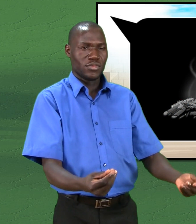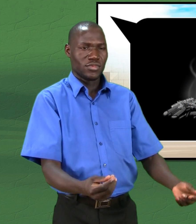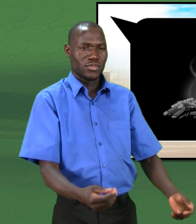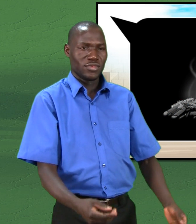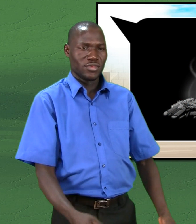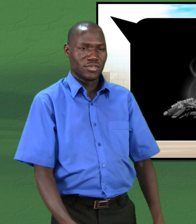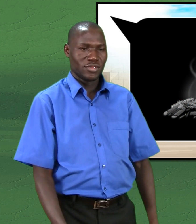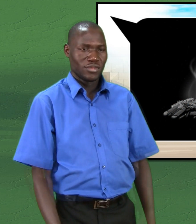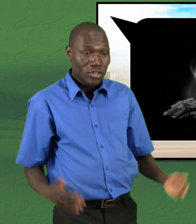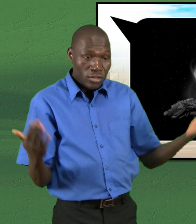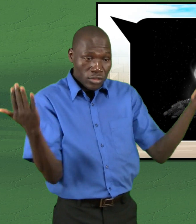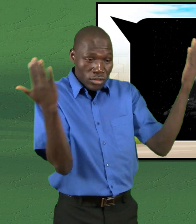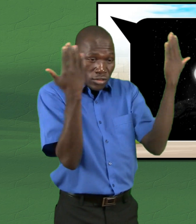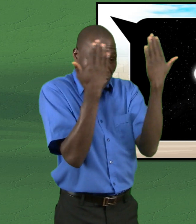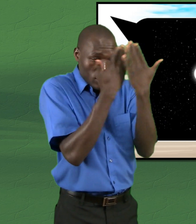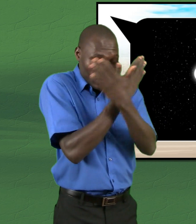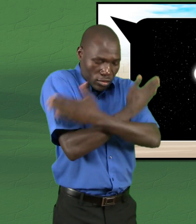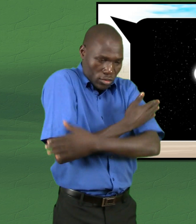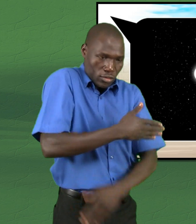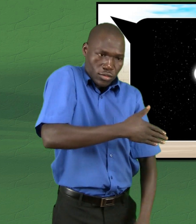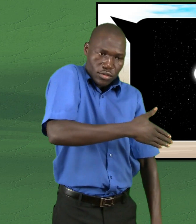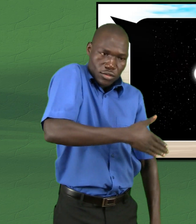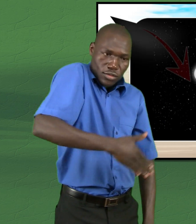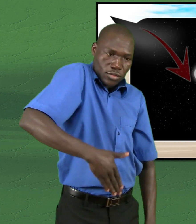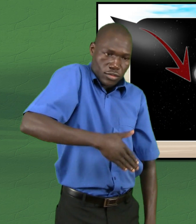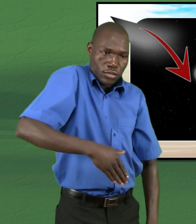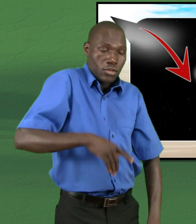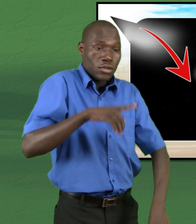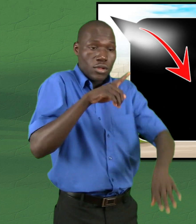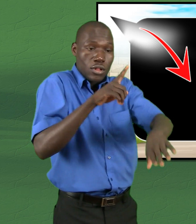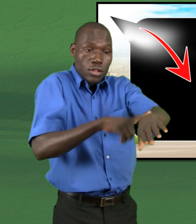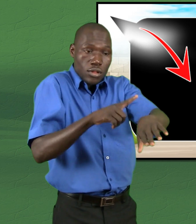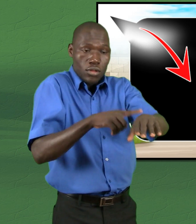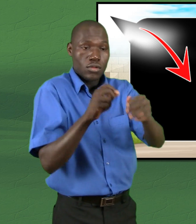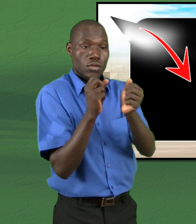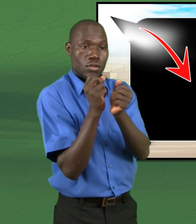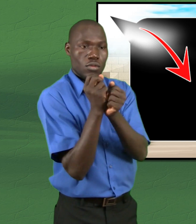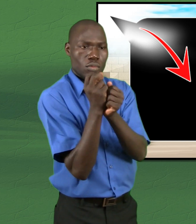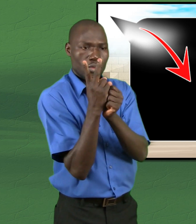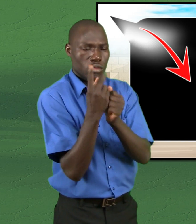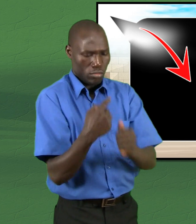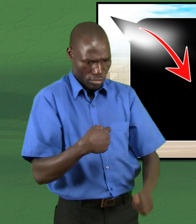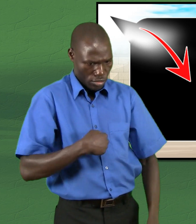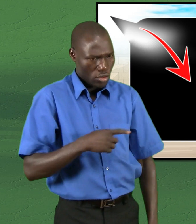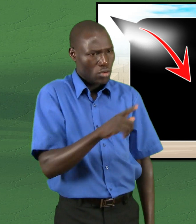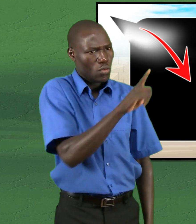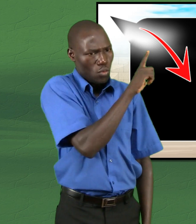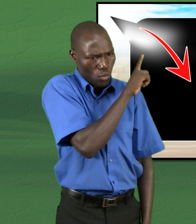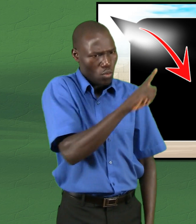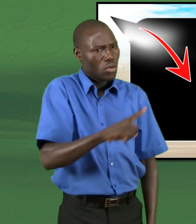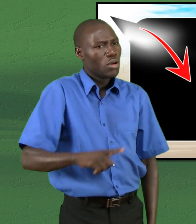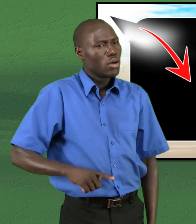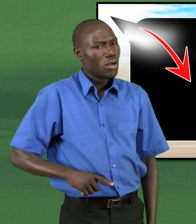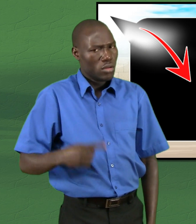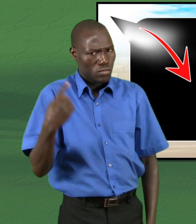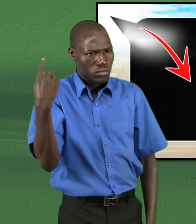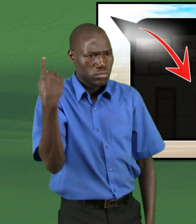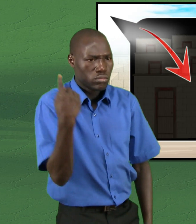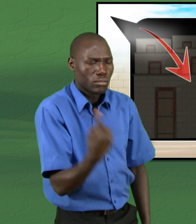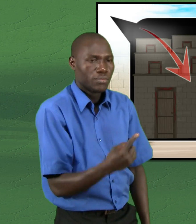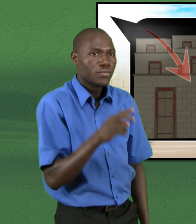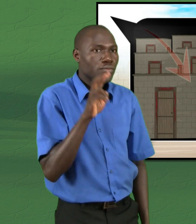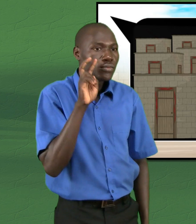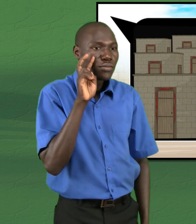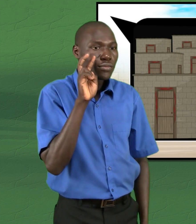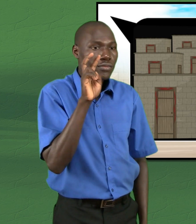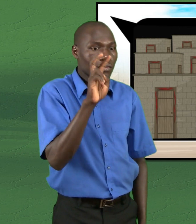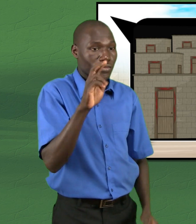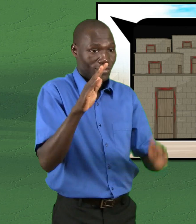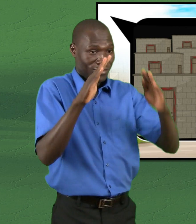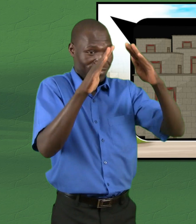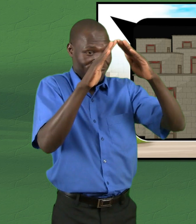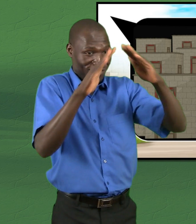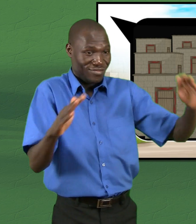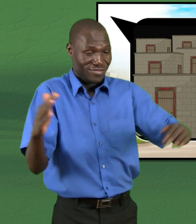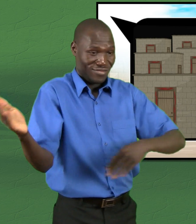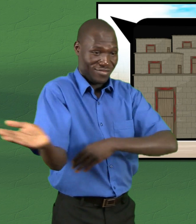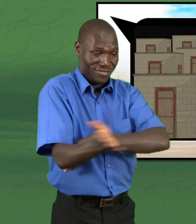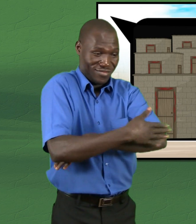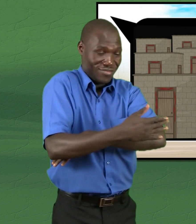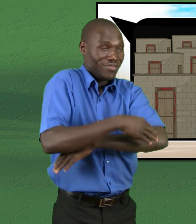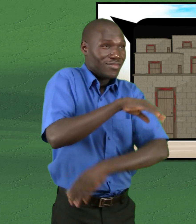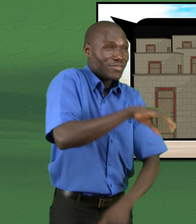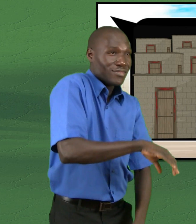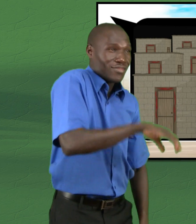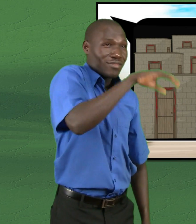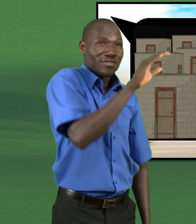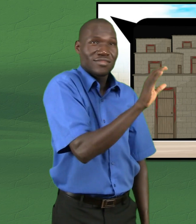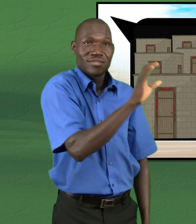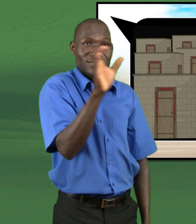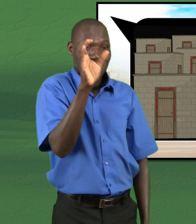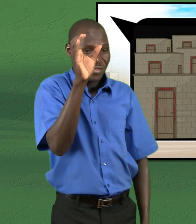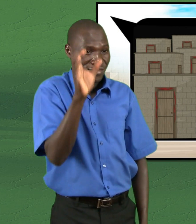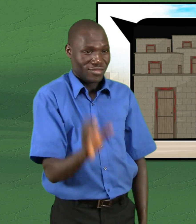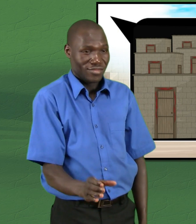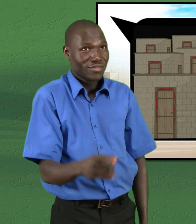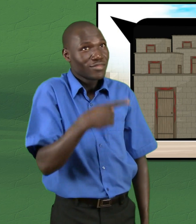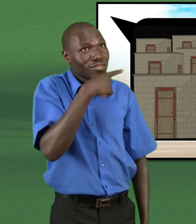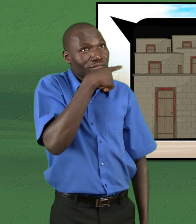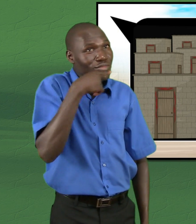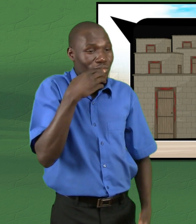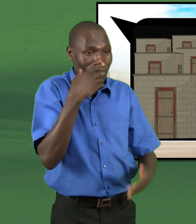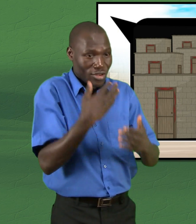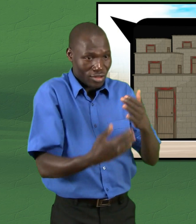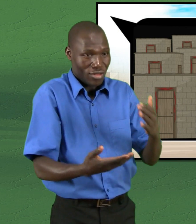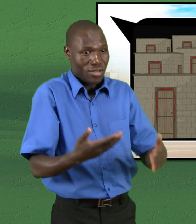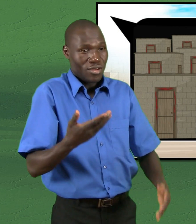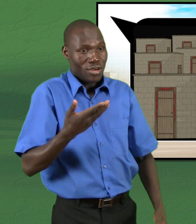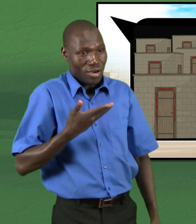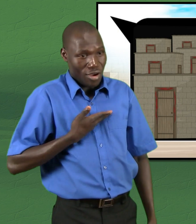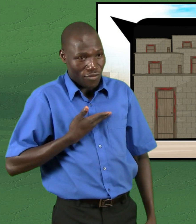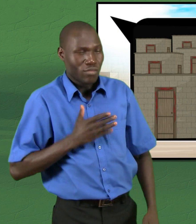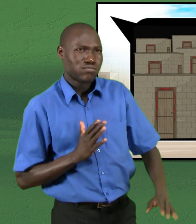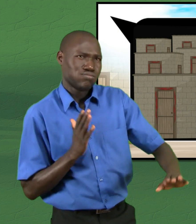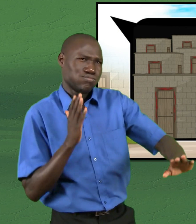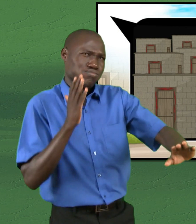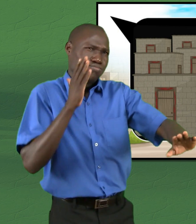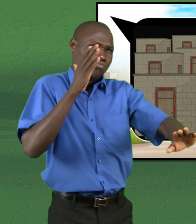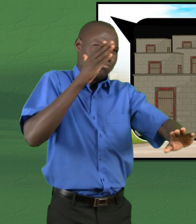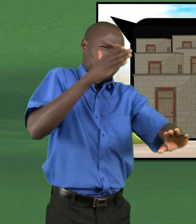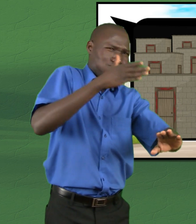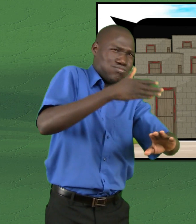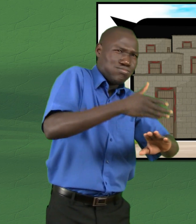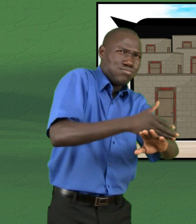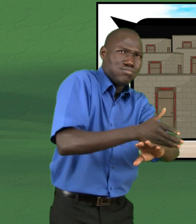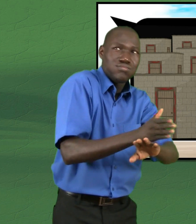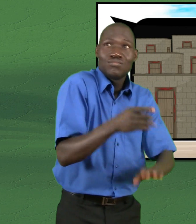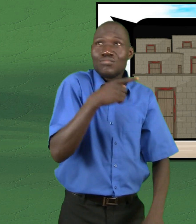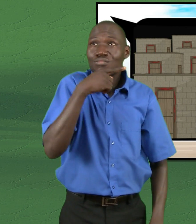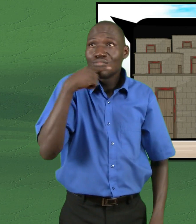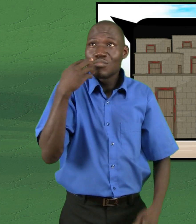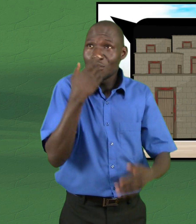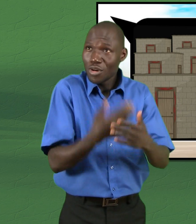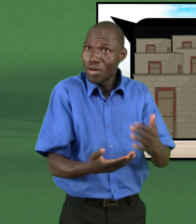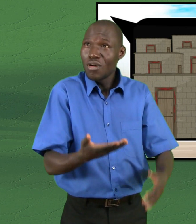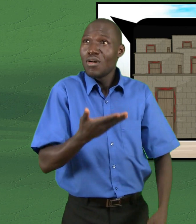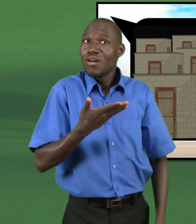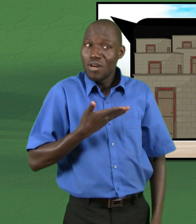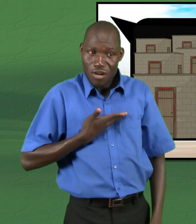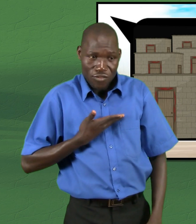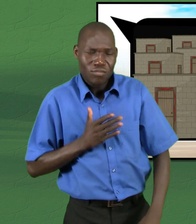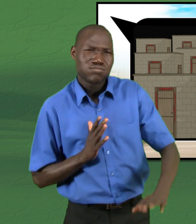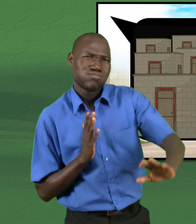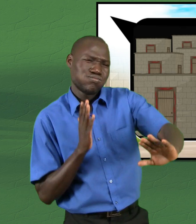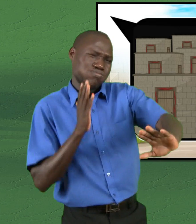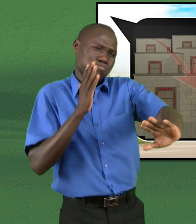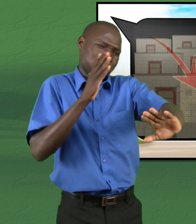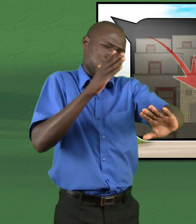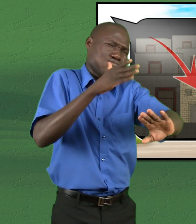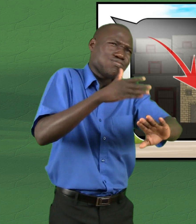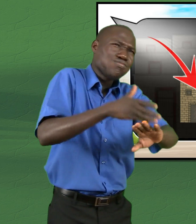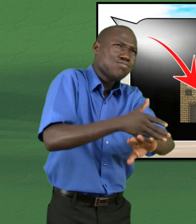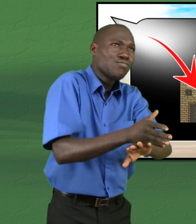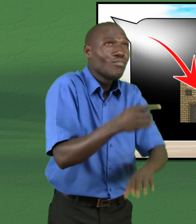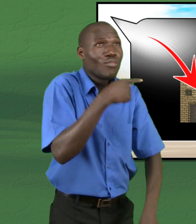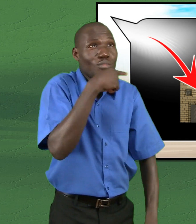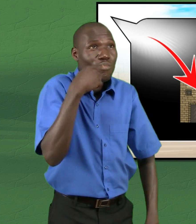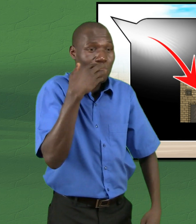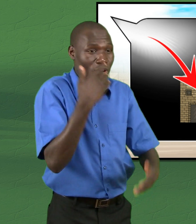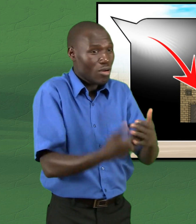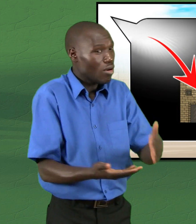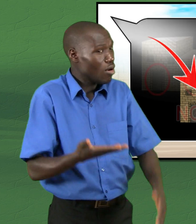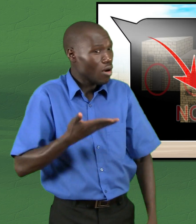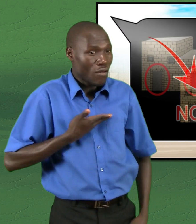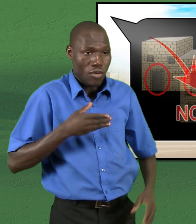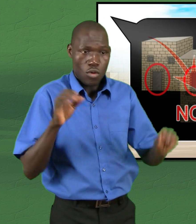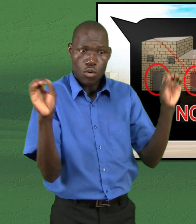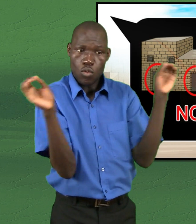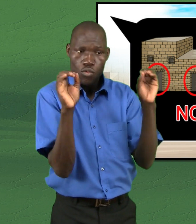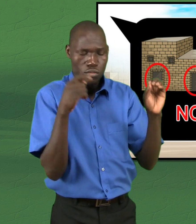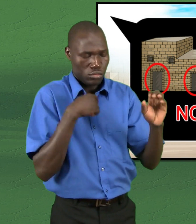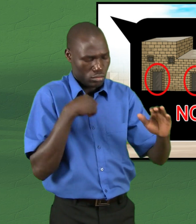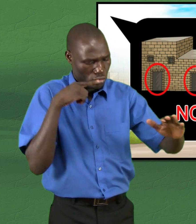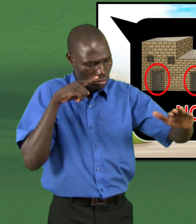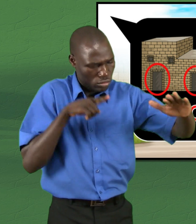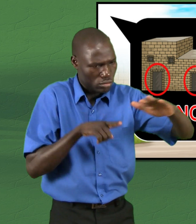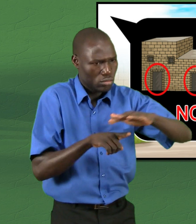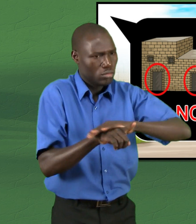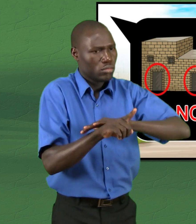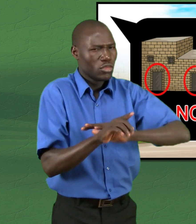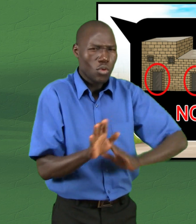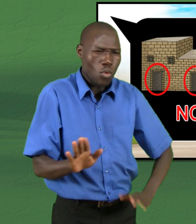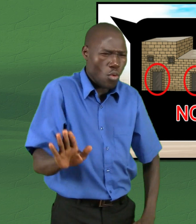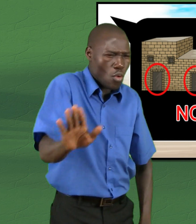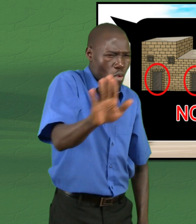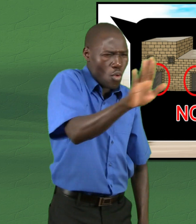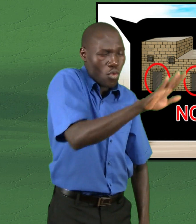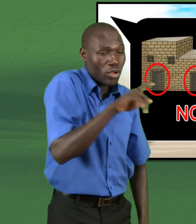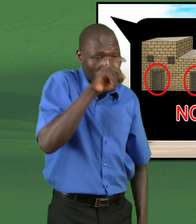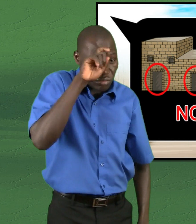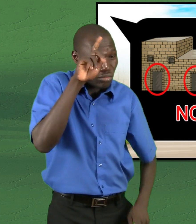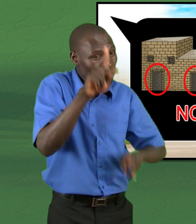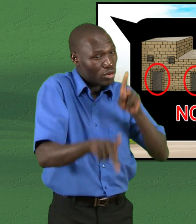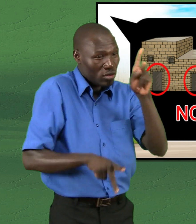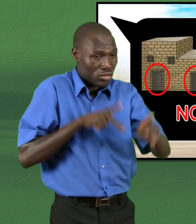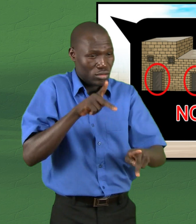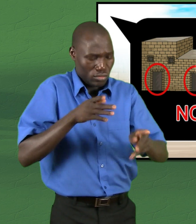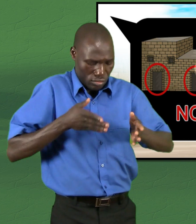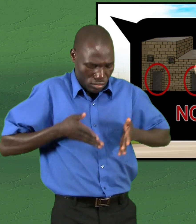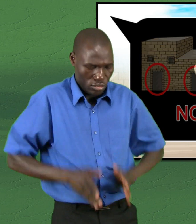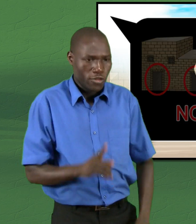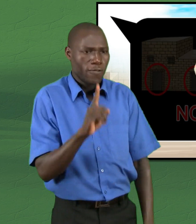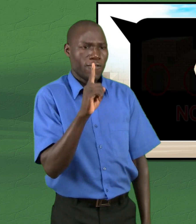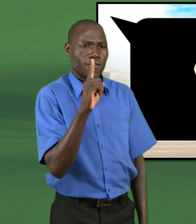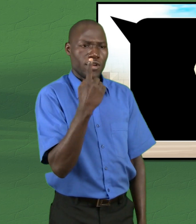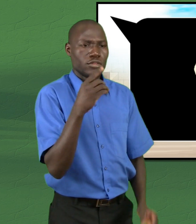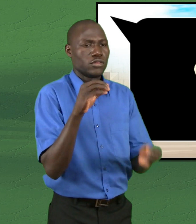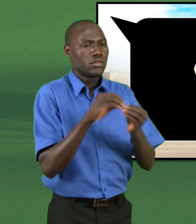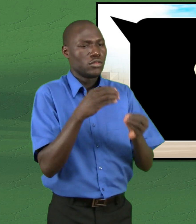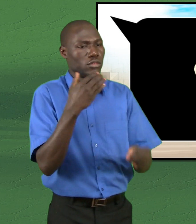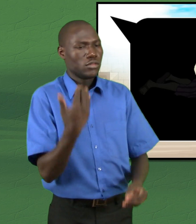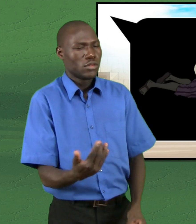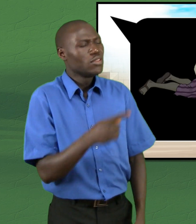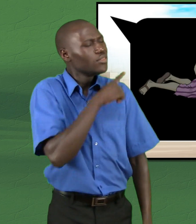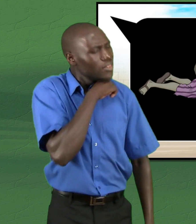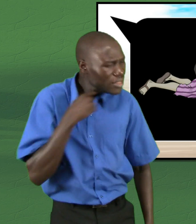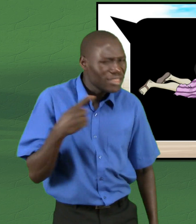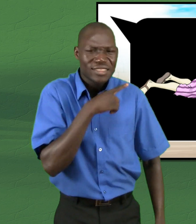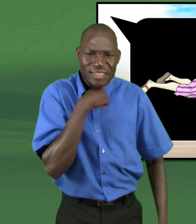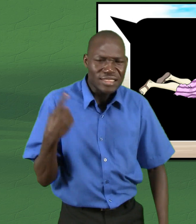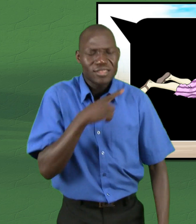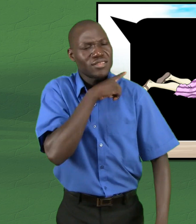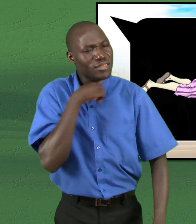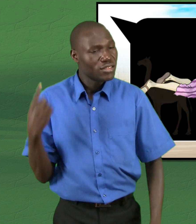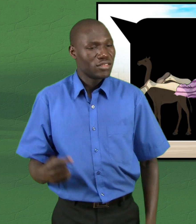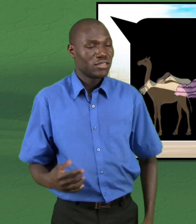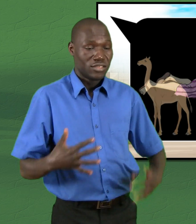On that night I will pass through the land of Egypt and strike down every firstborn male, both man and beast, and I will execute judgment against all the gods of Egypt.